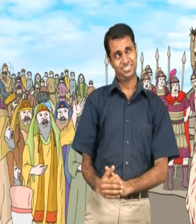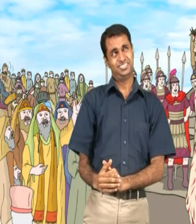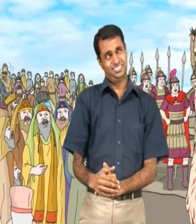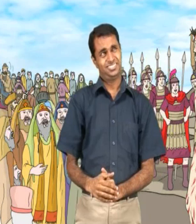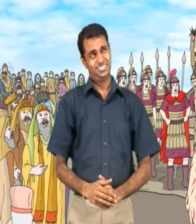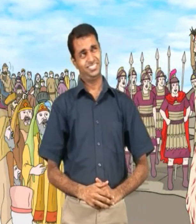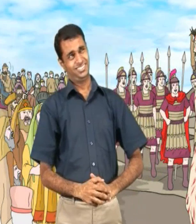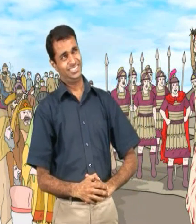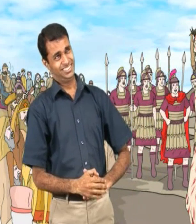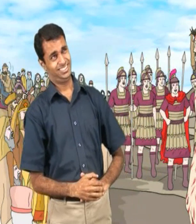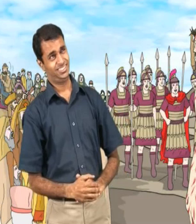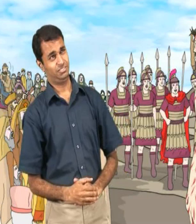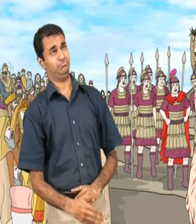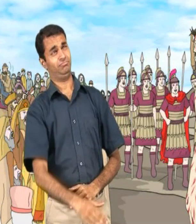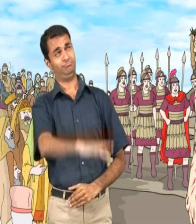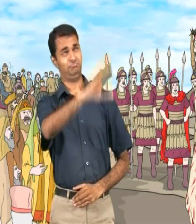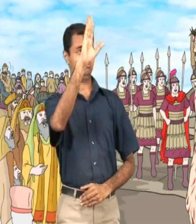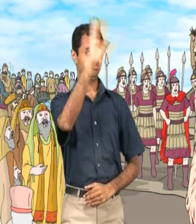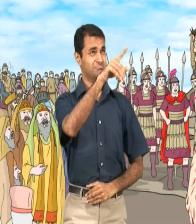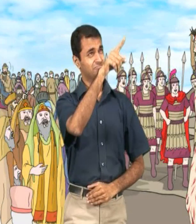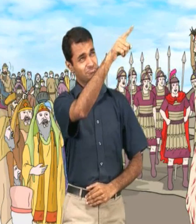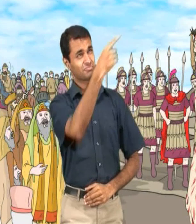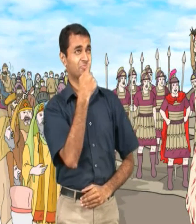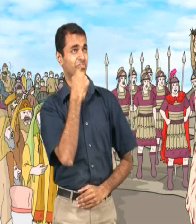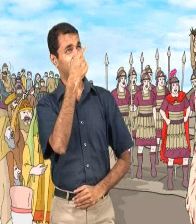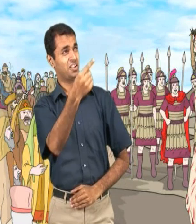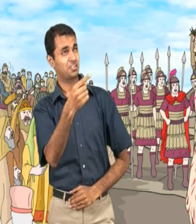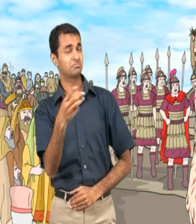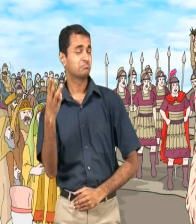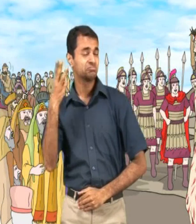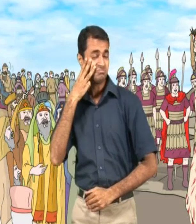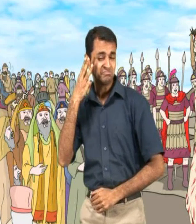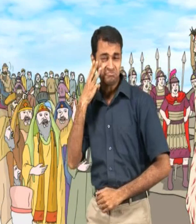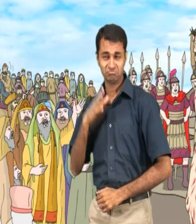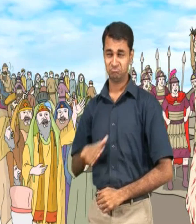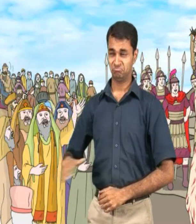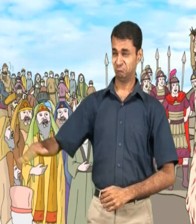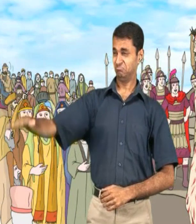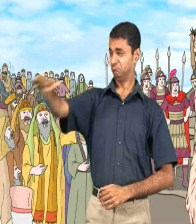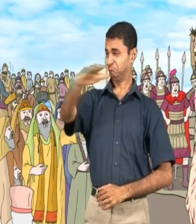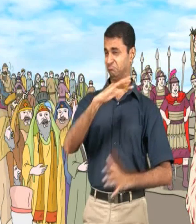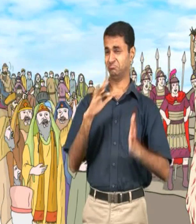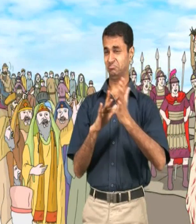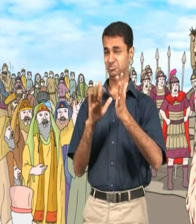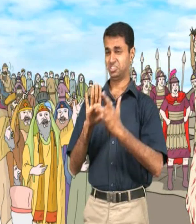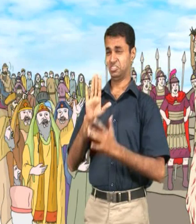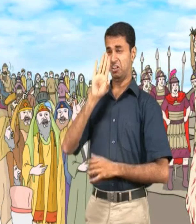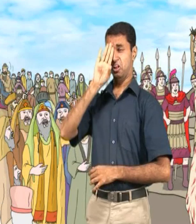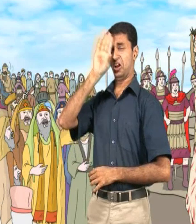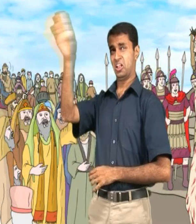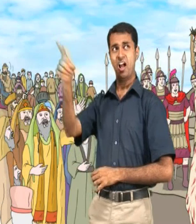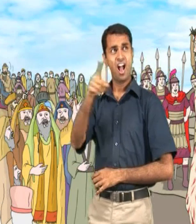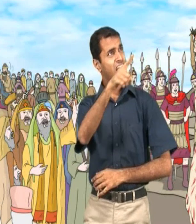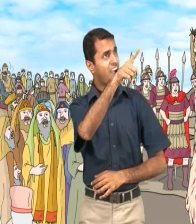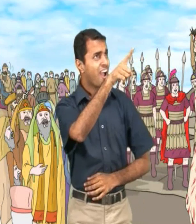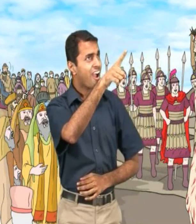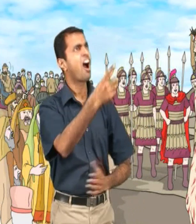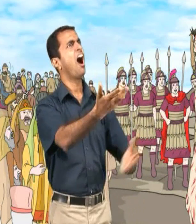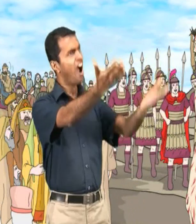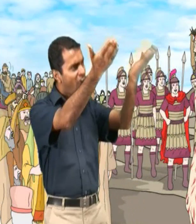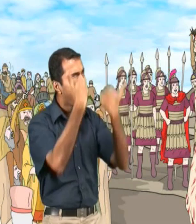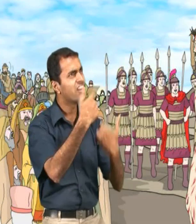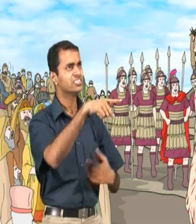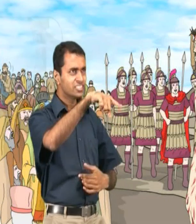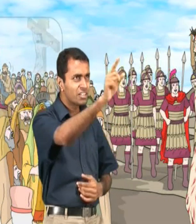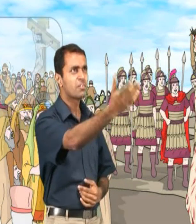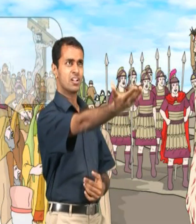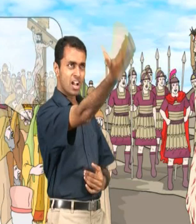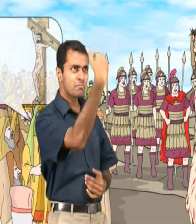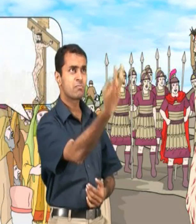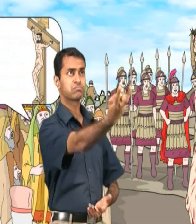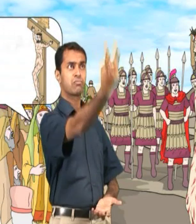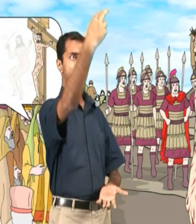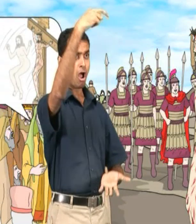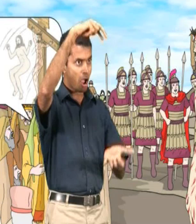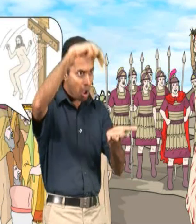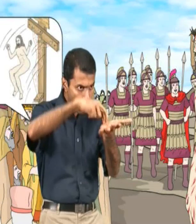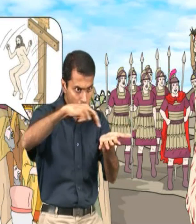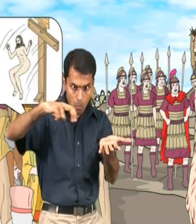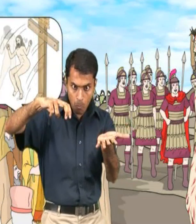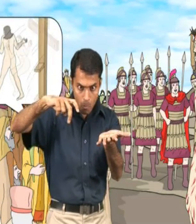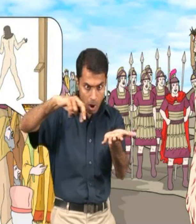He is the King of Israel!